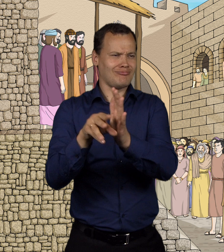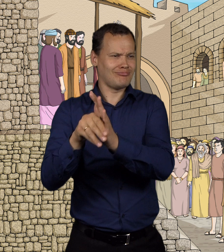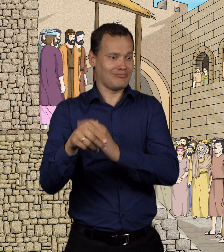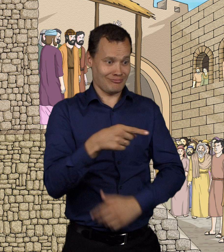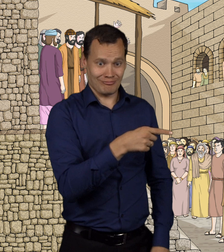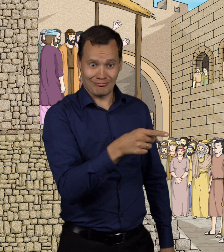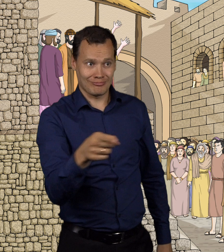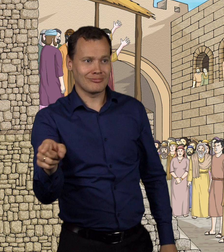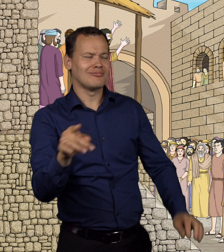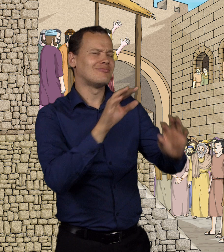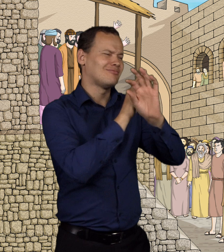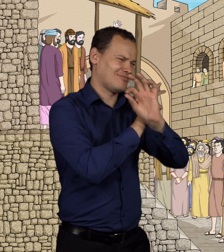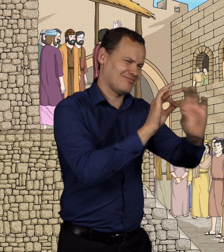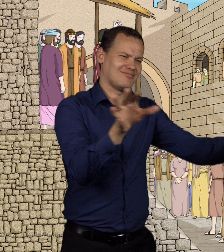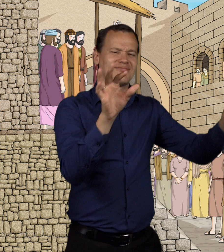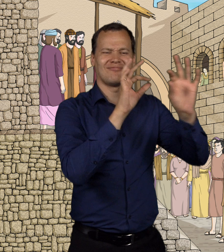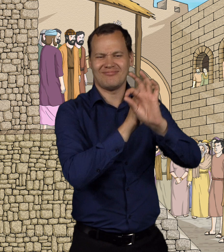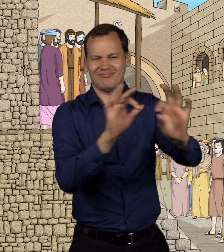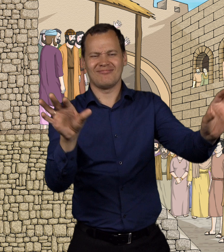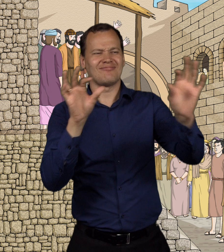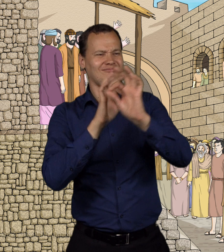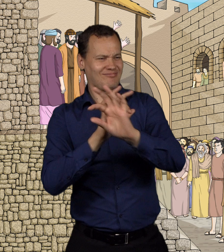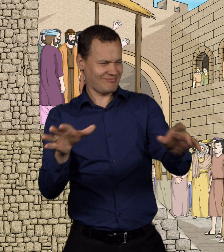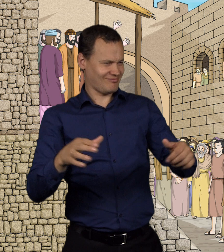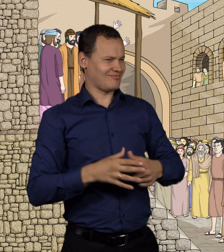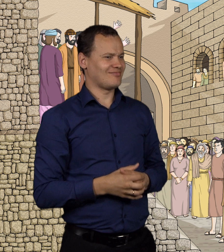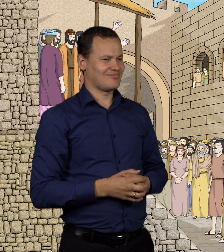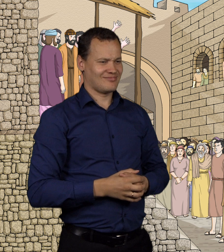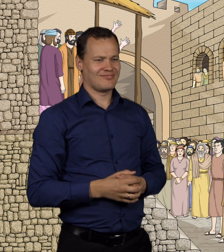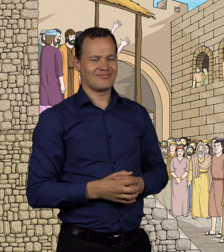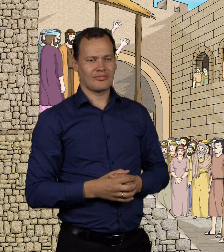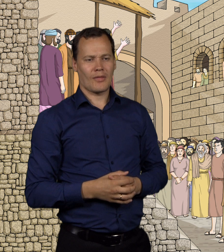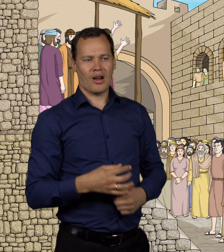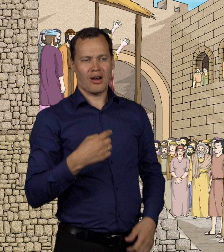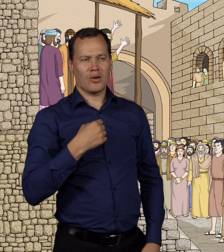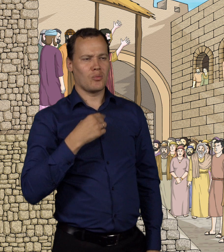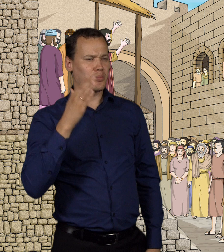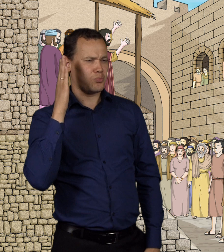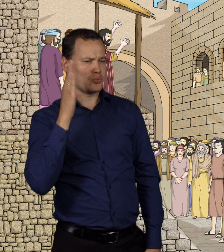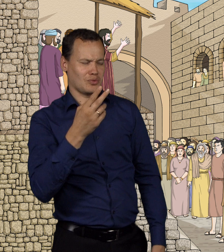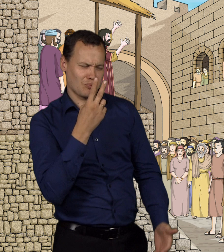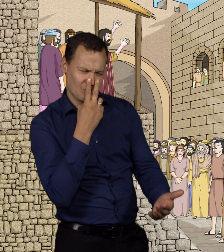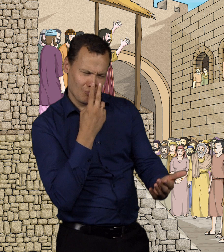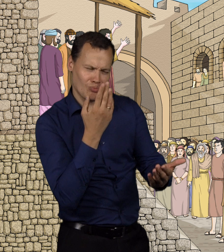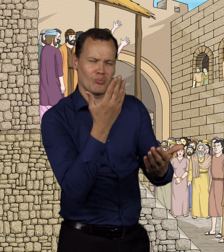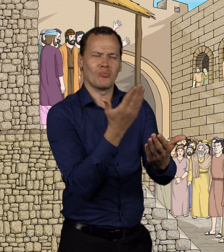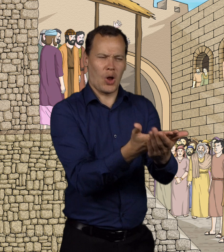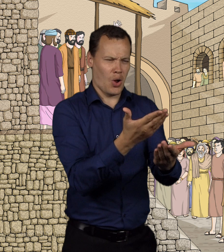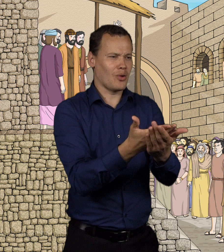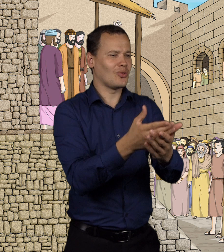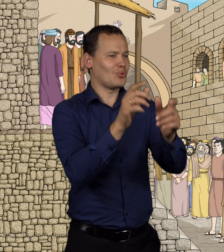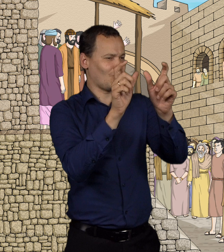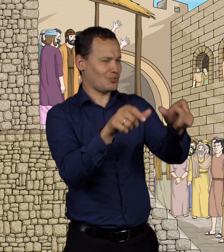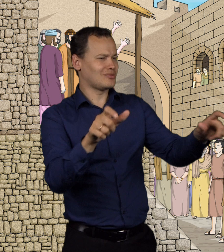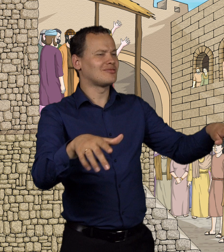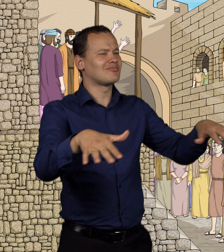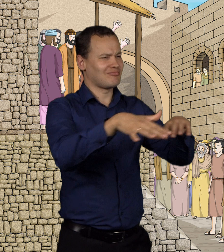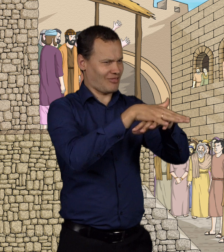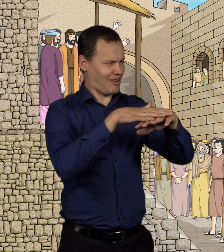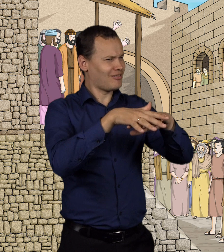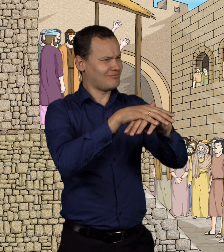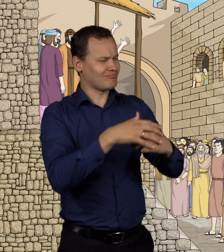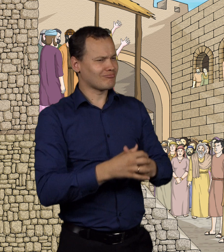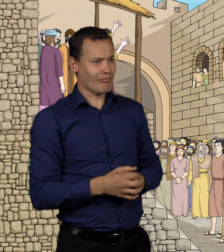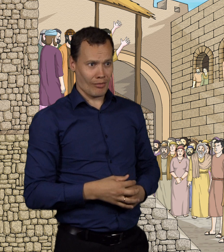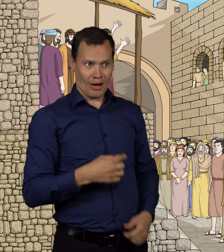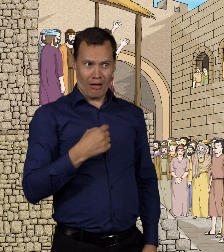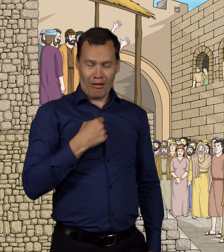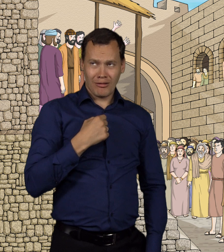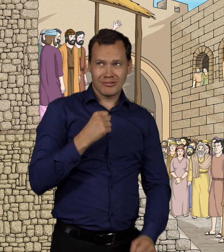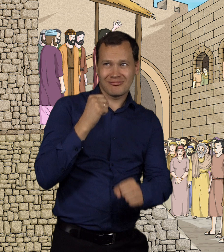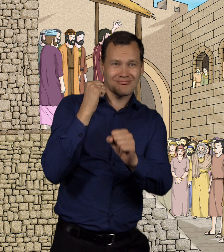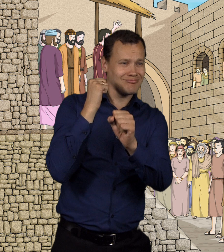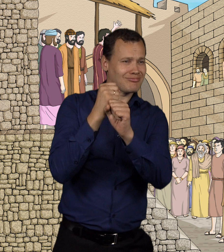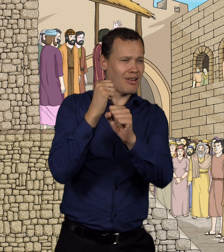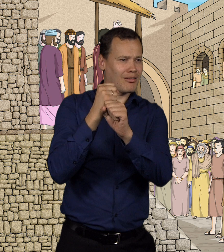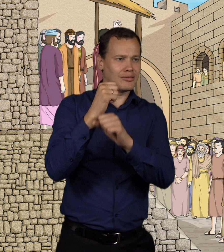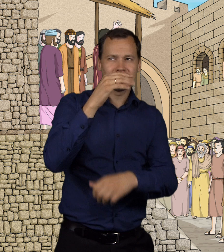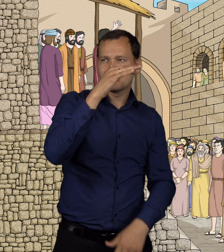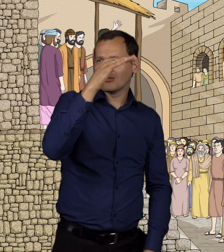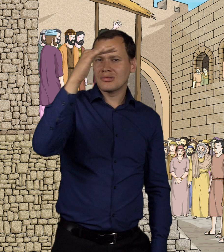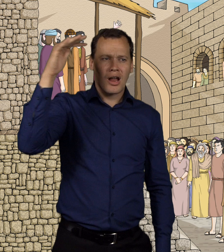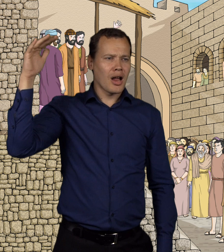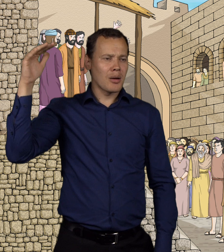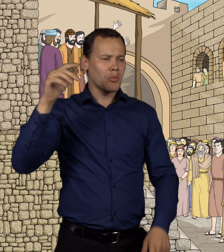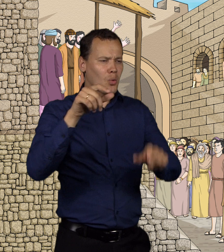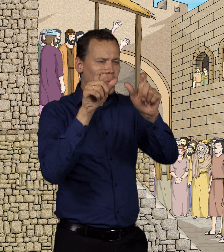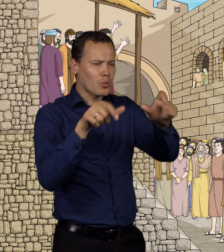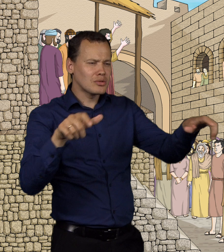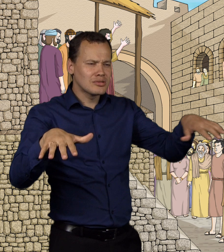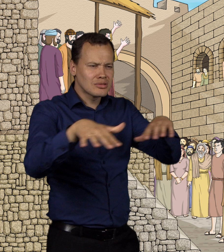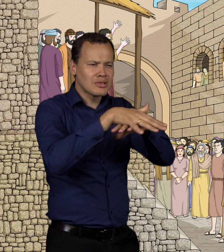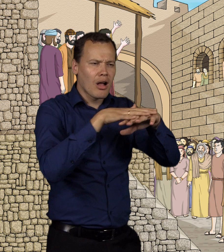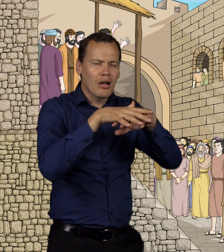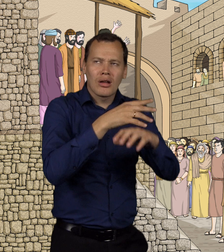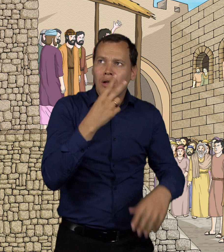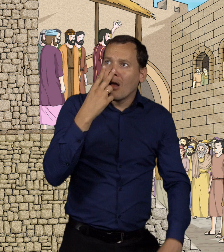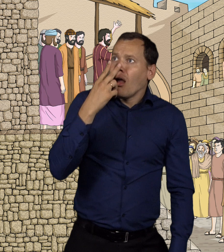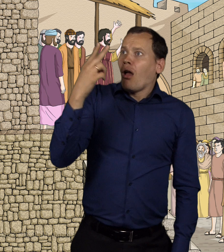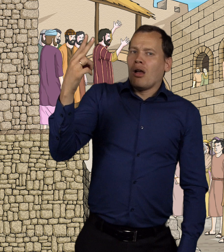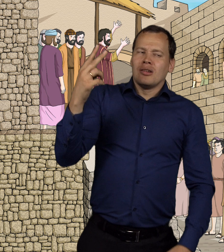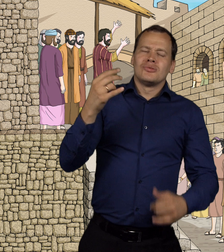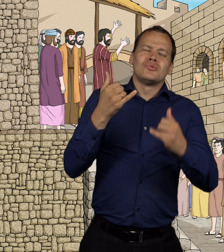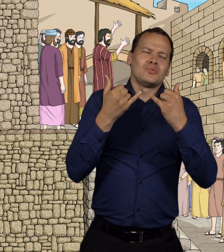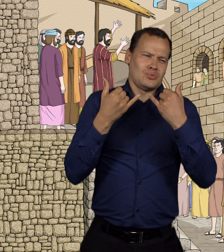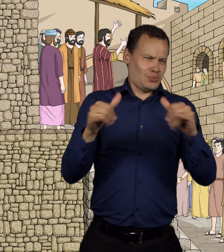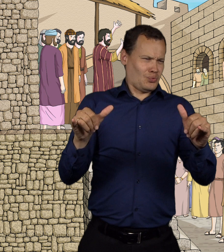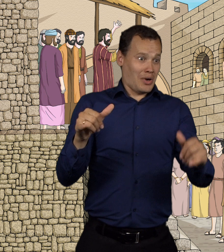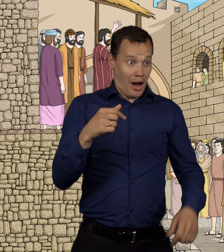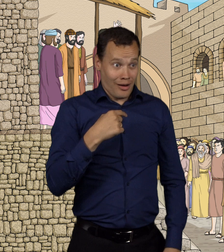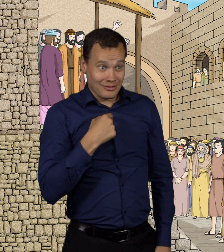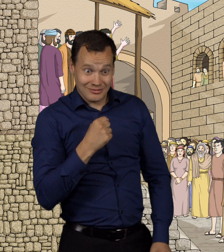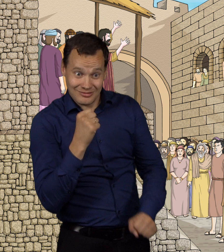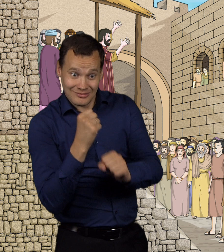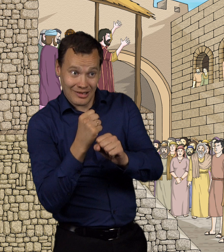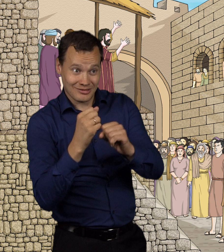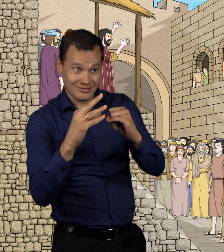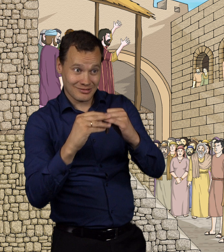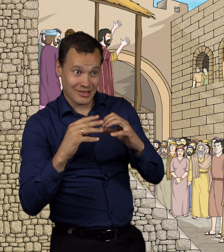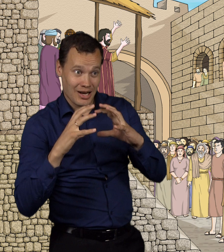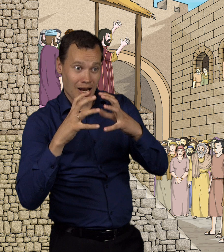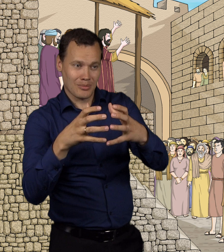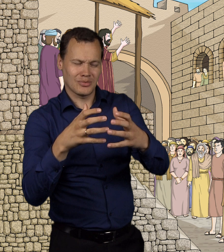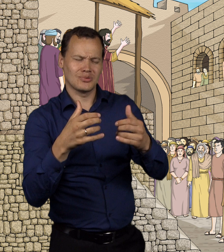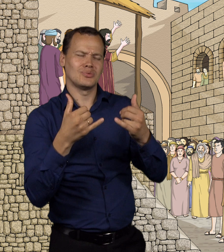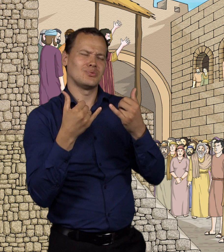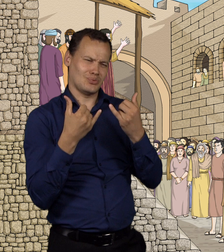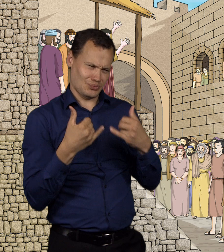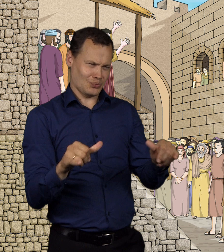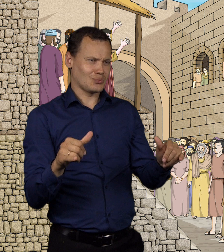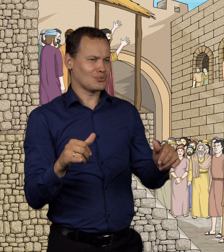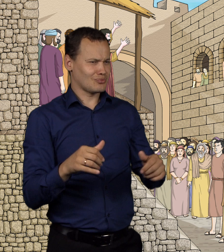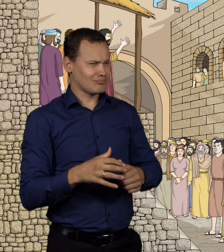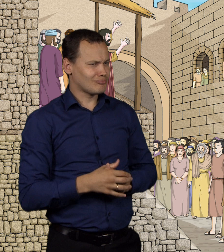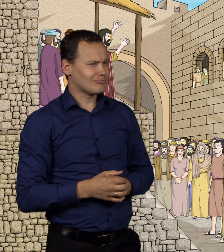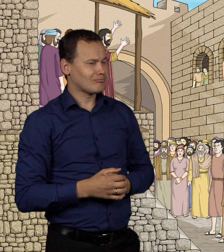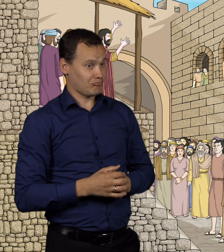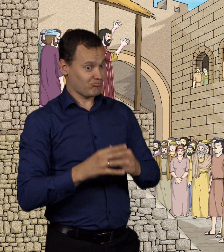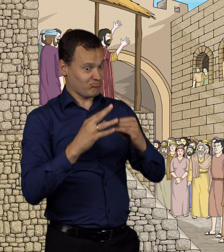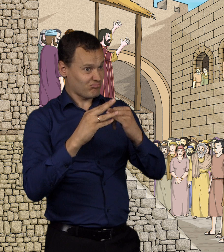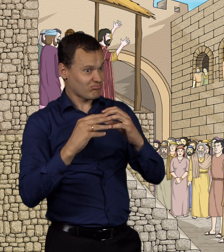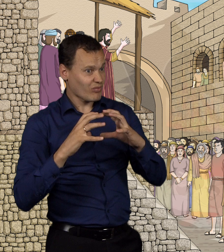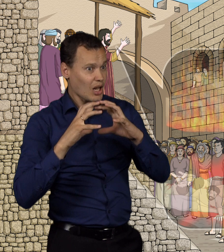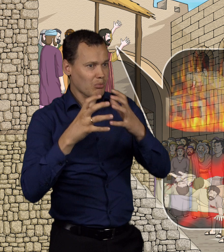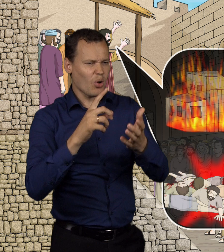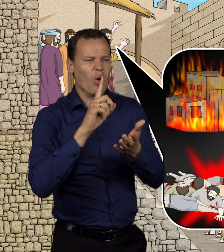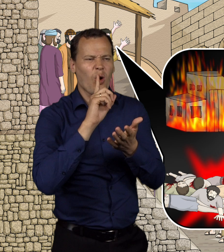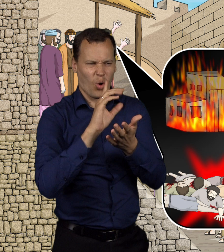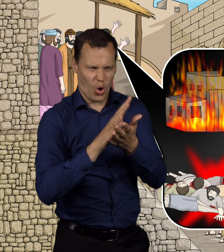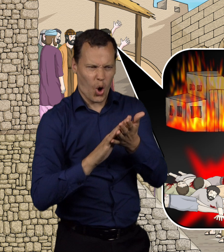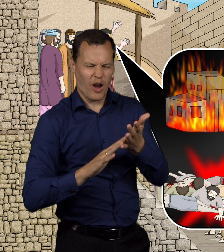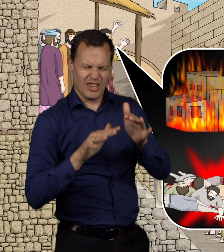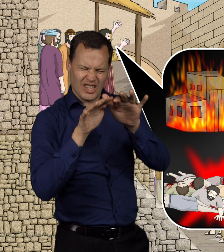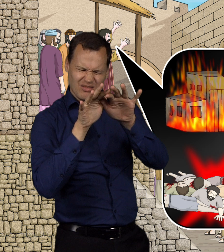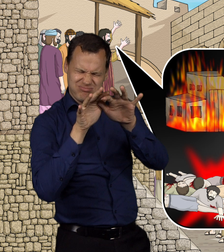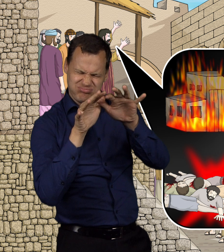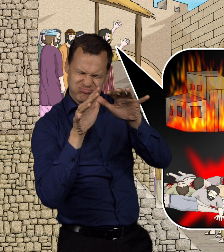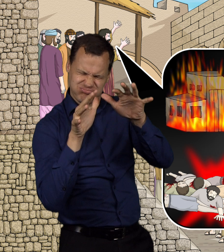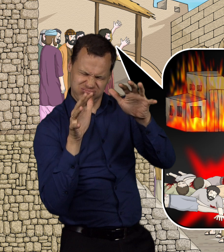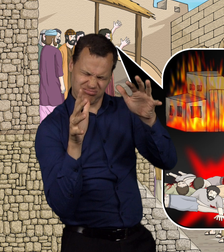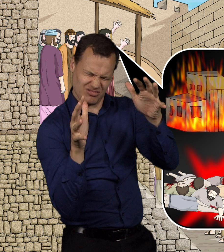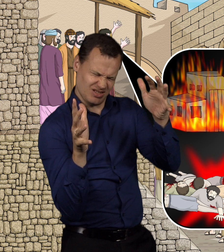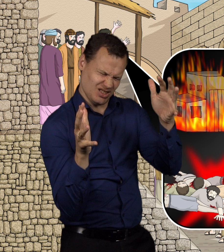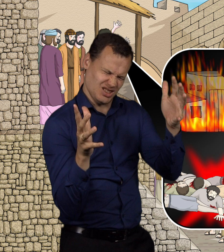Even on My menservants and maidservants I will pour out My Spirit in those days, and they will prophesy.